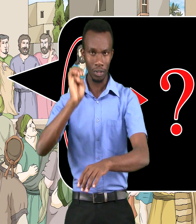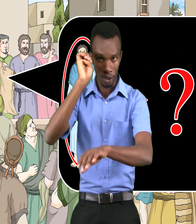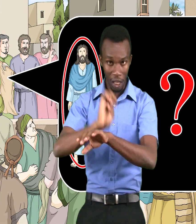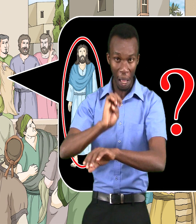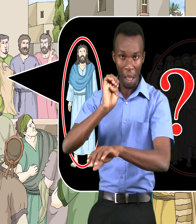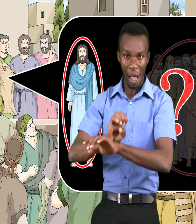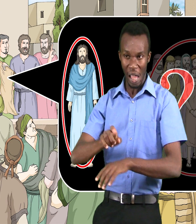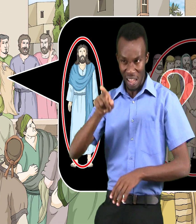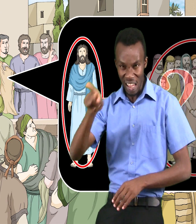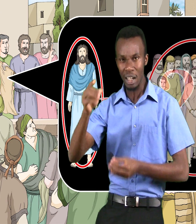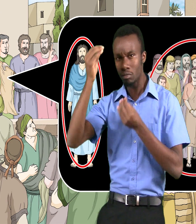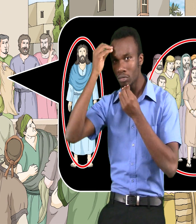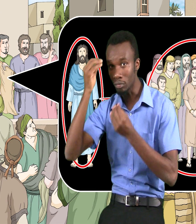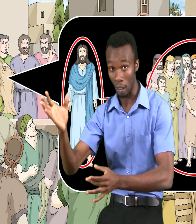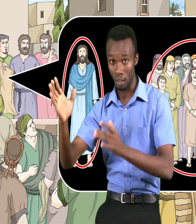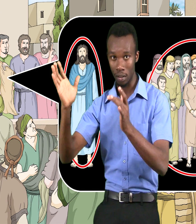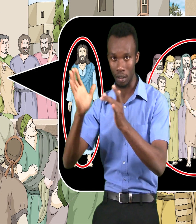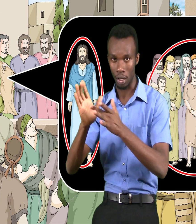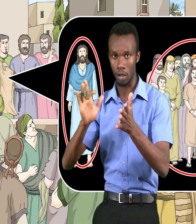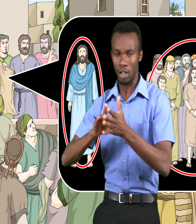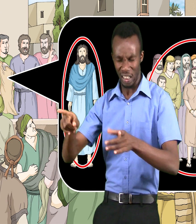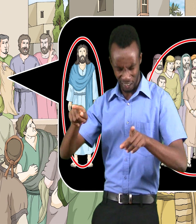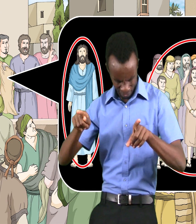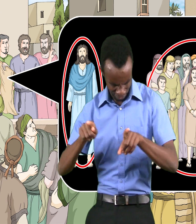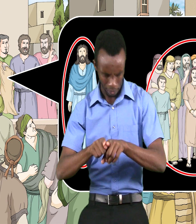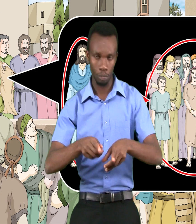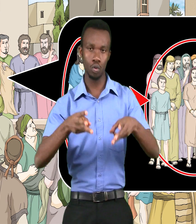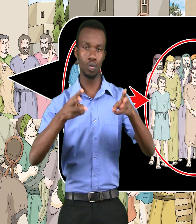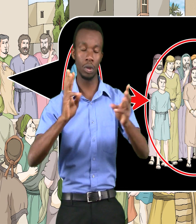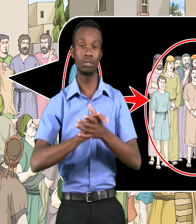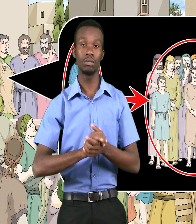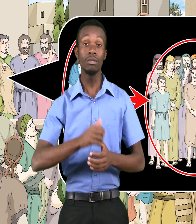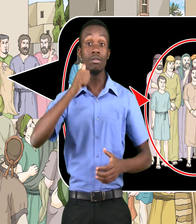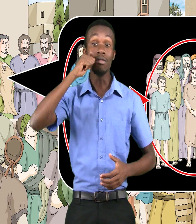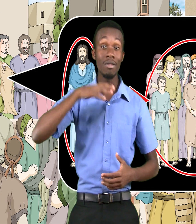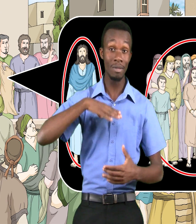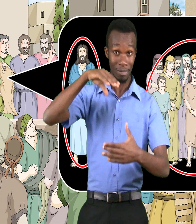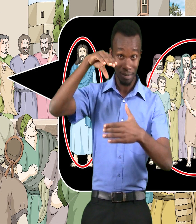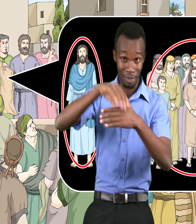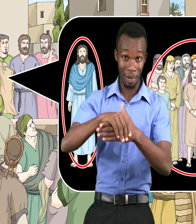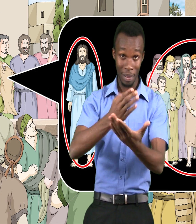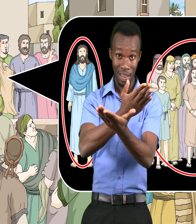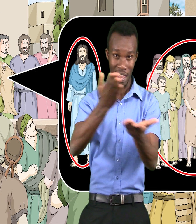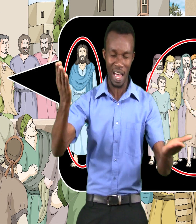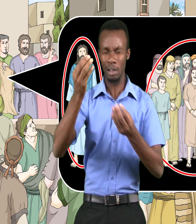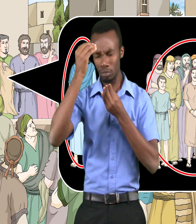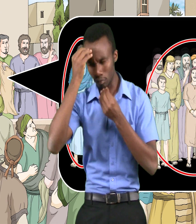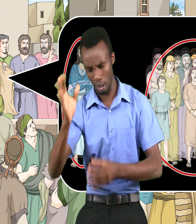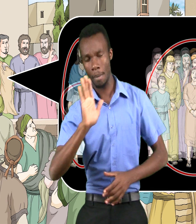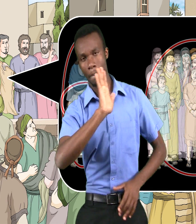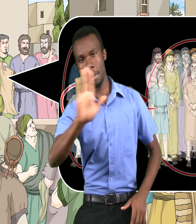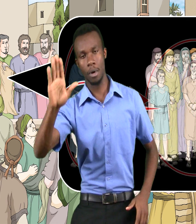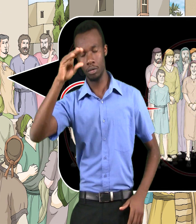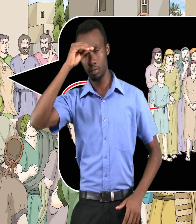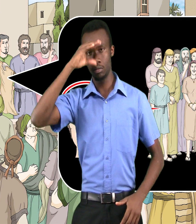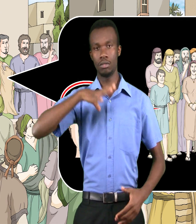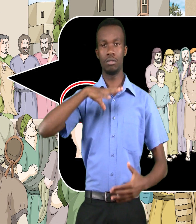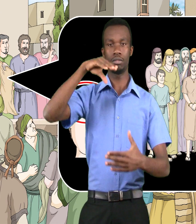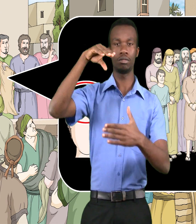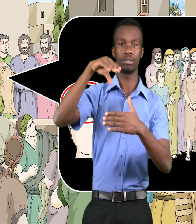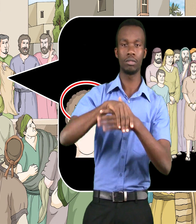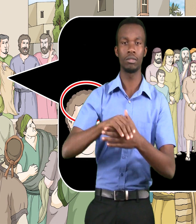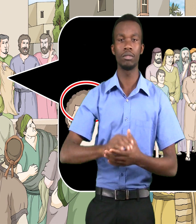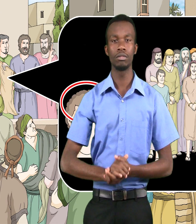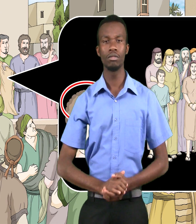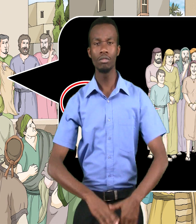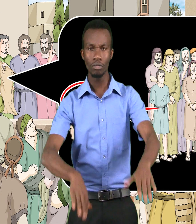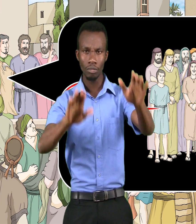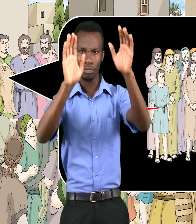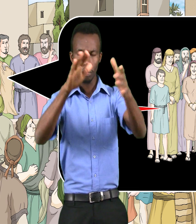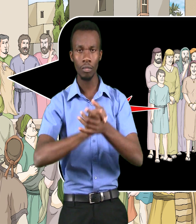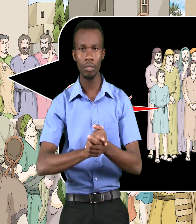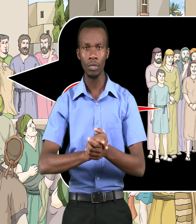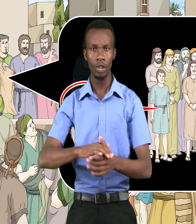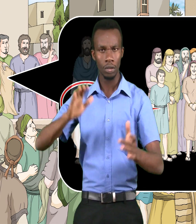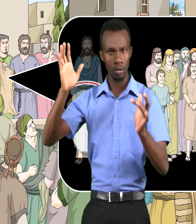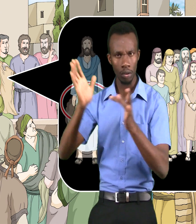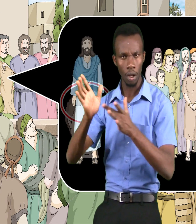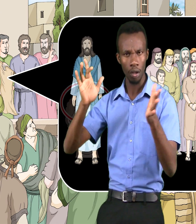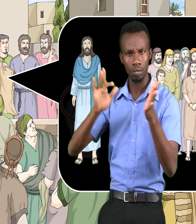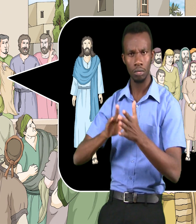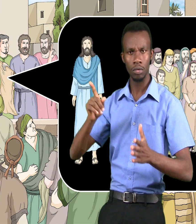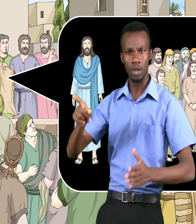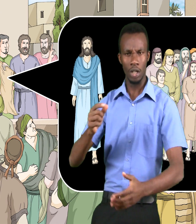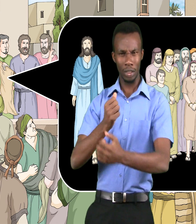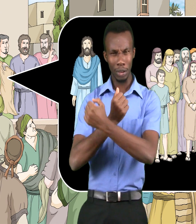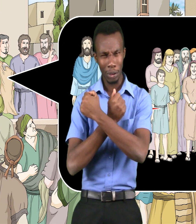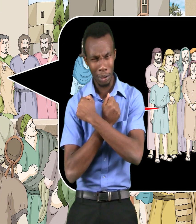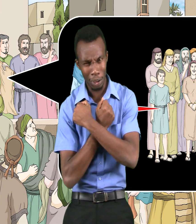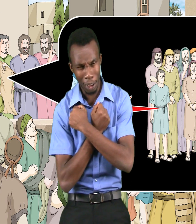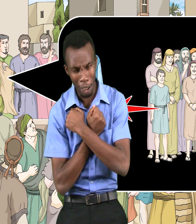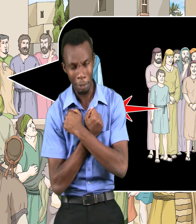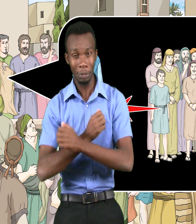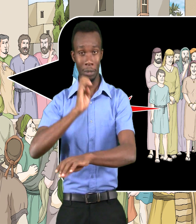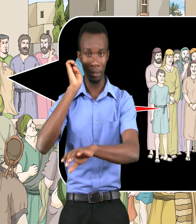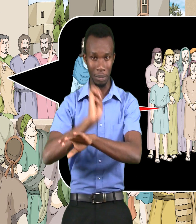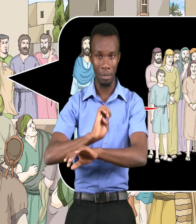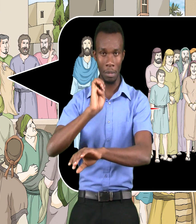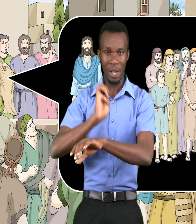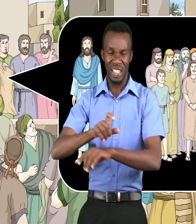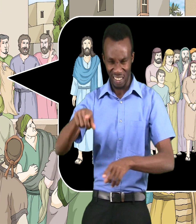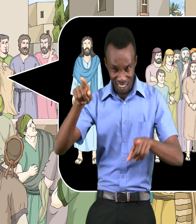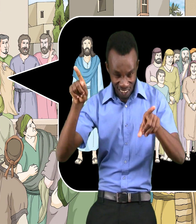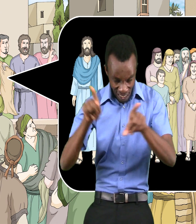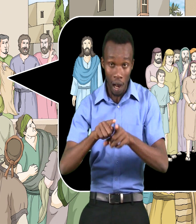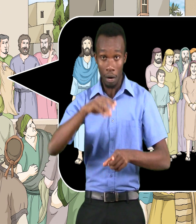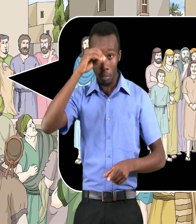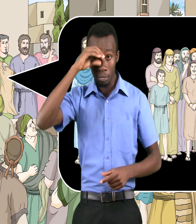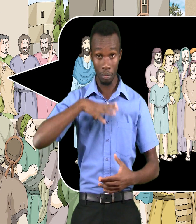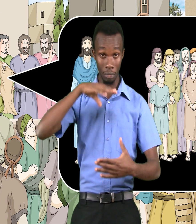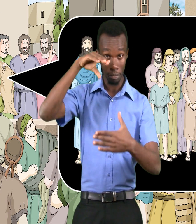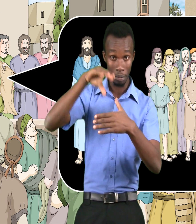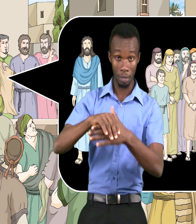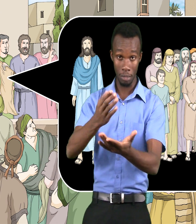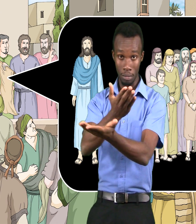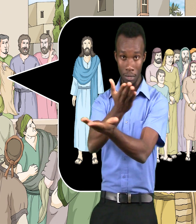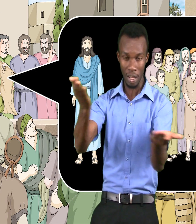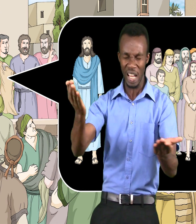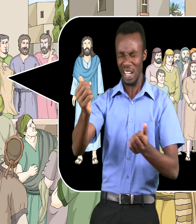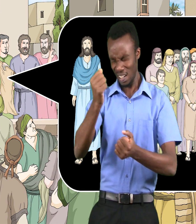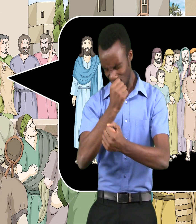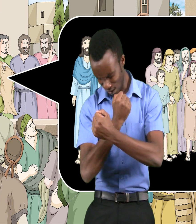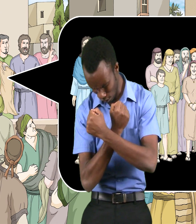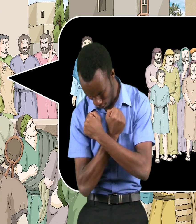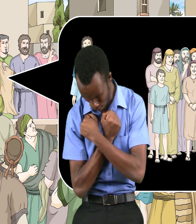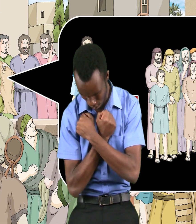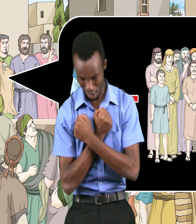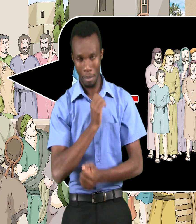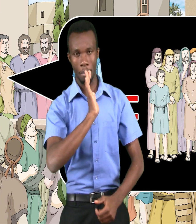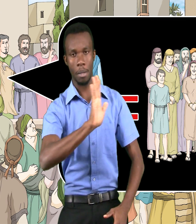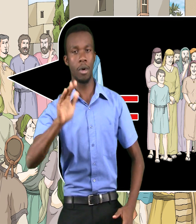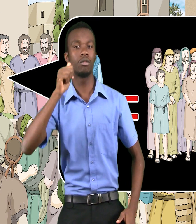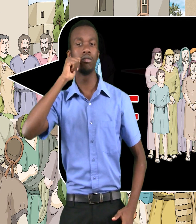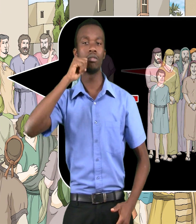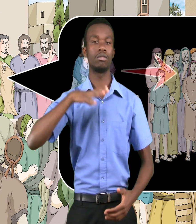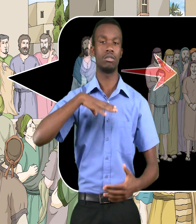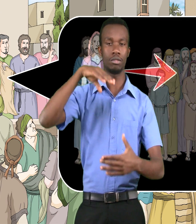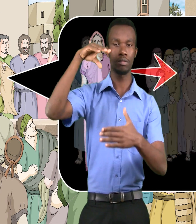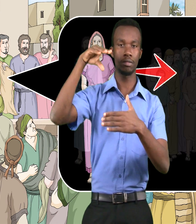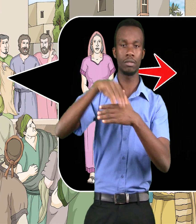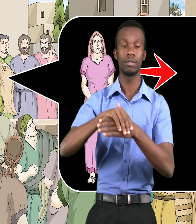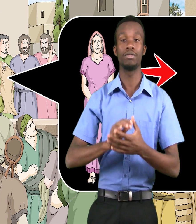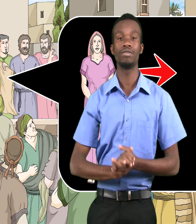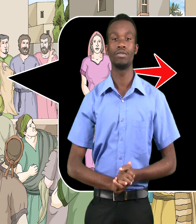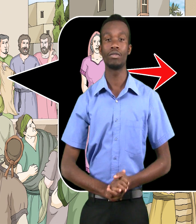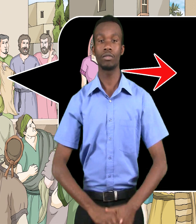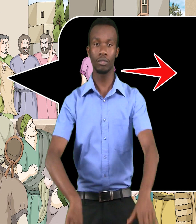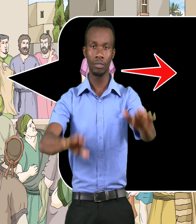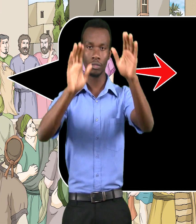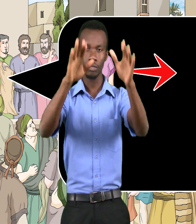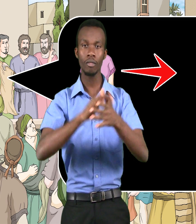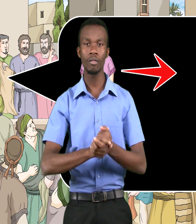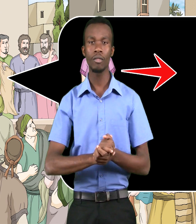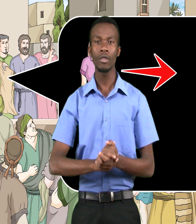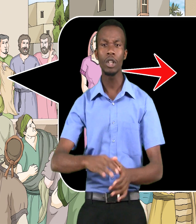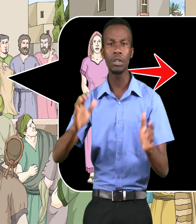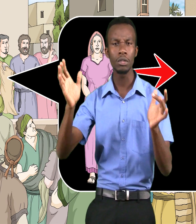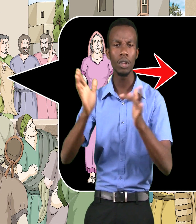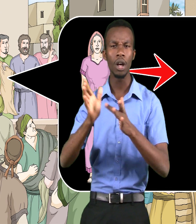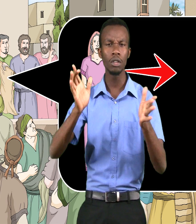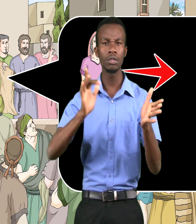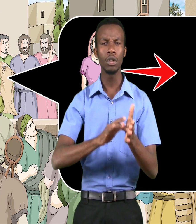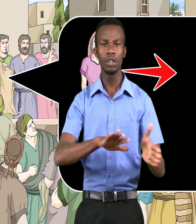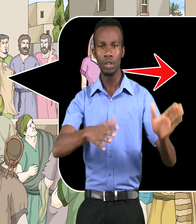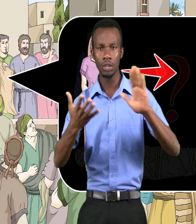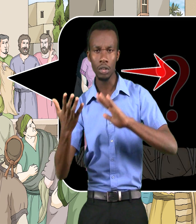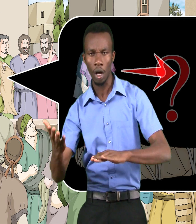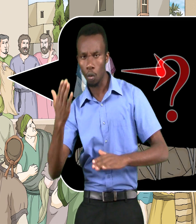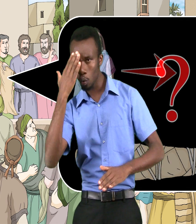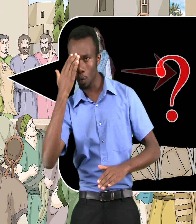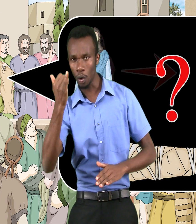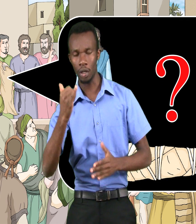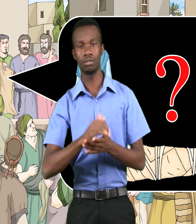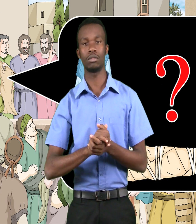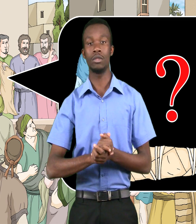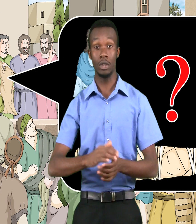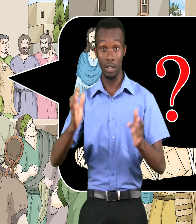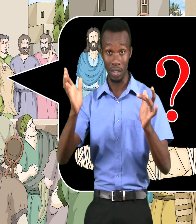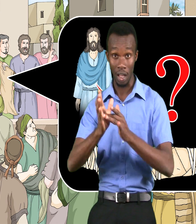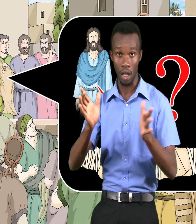Now as the church submits to Christ, so also wives should submit to their husbands in everything.